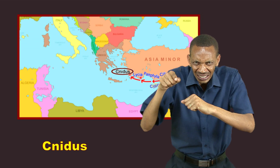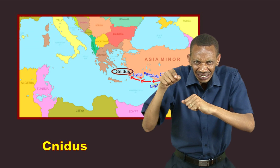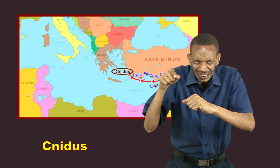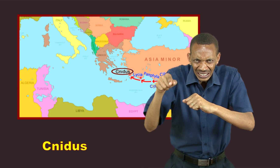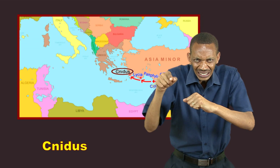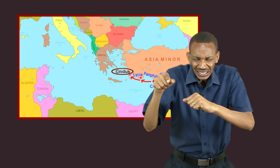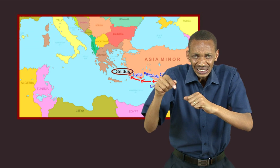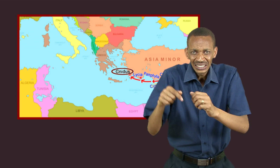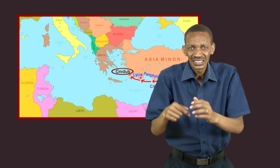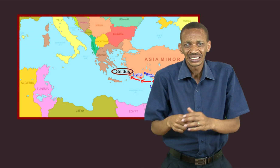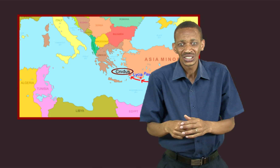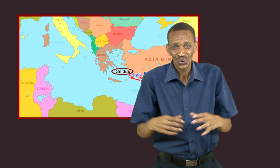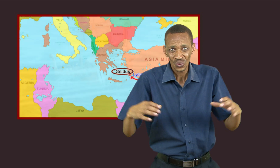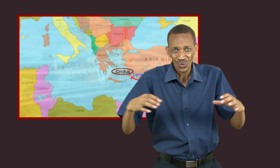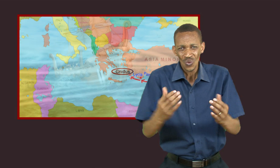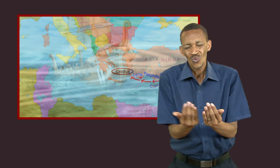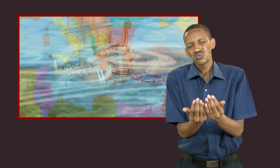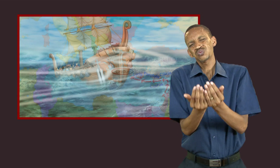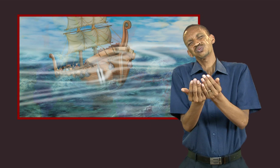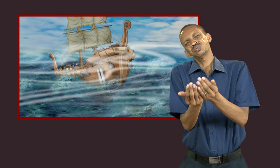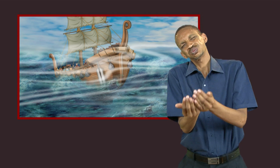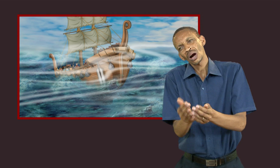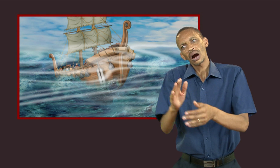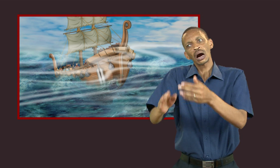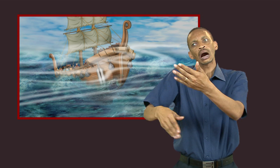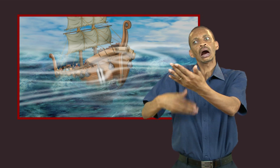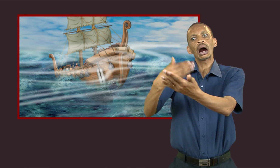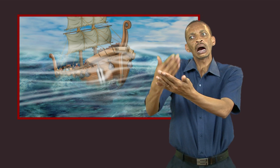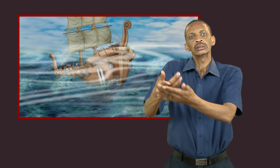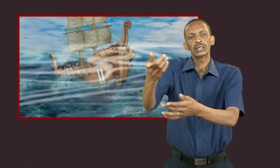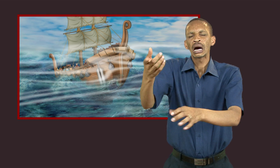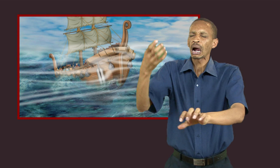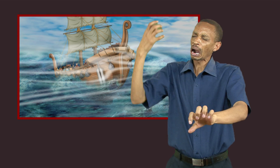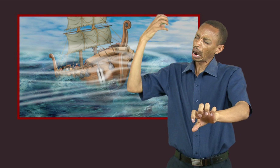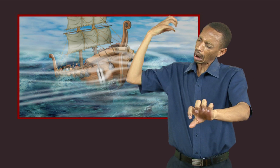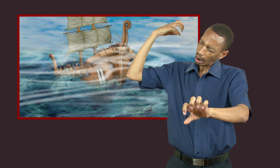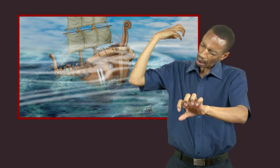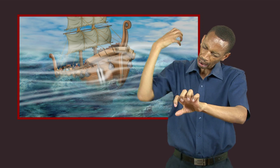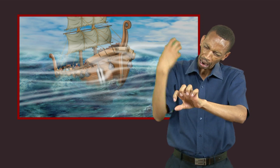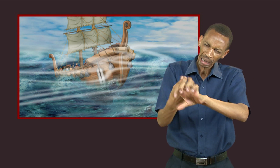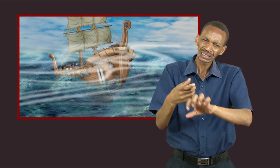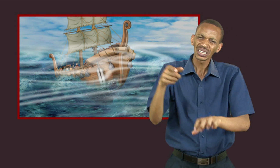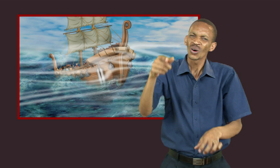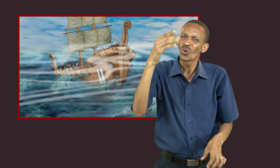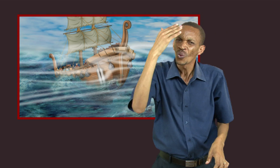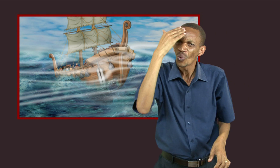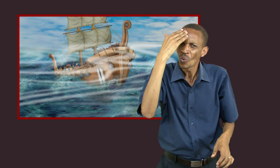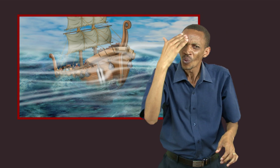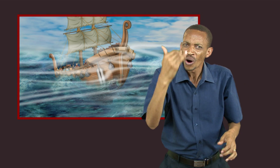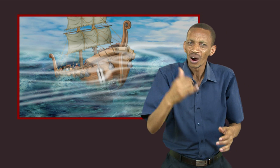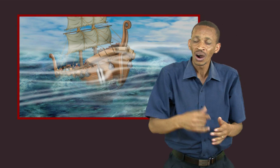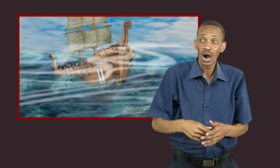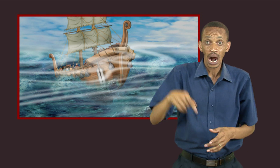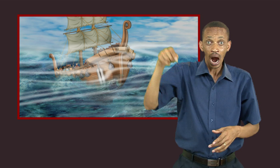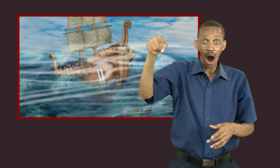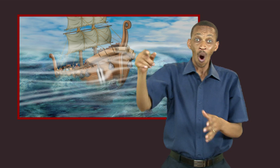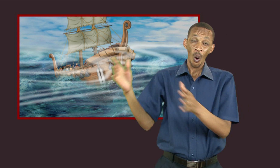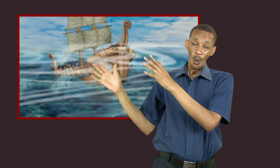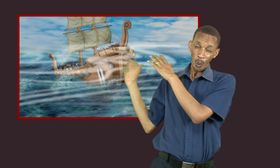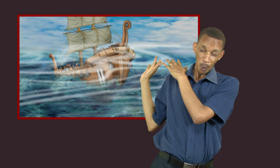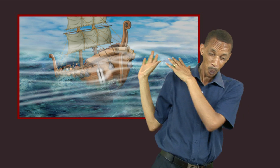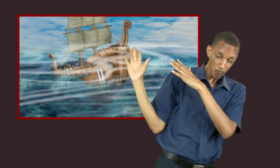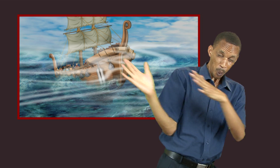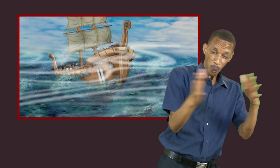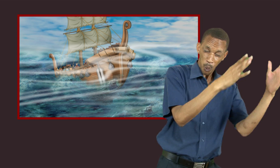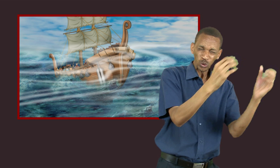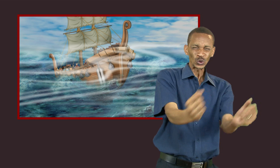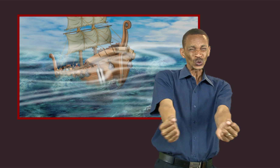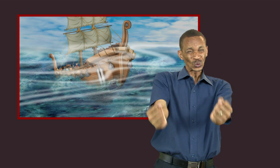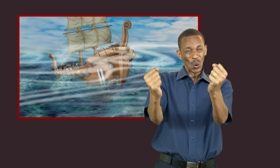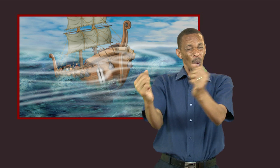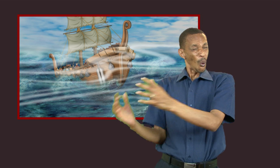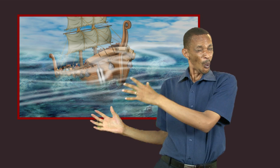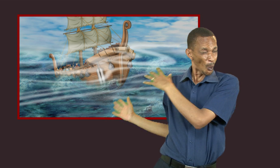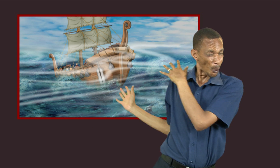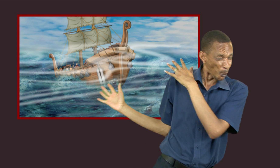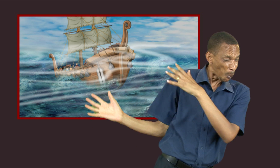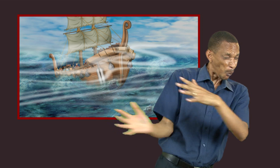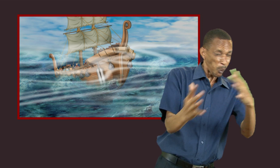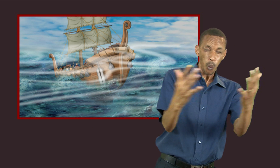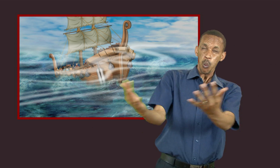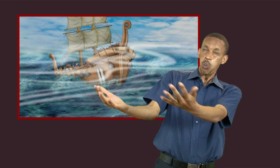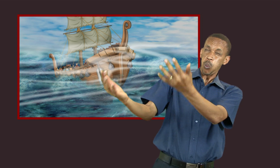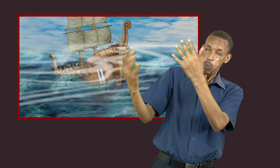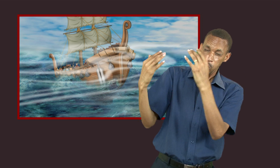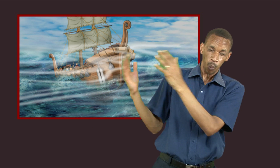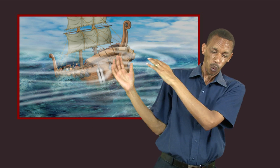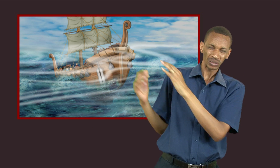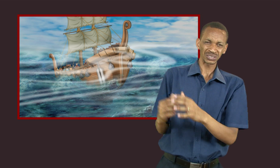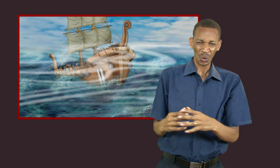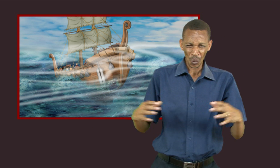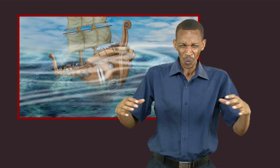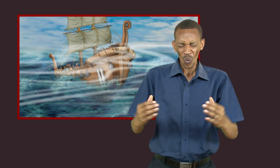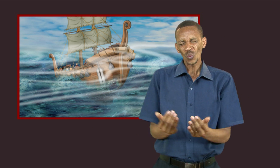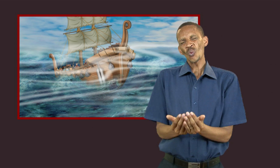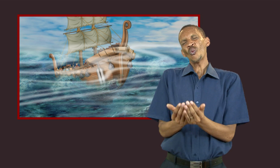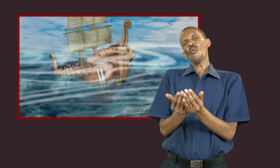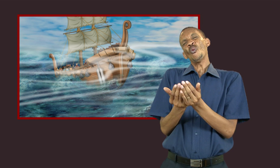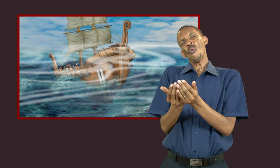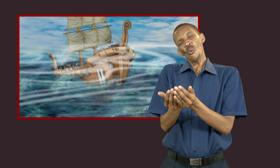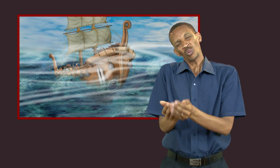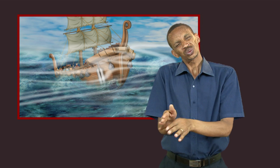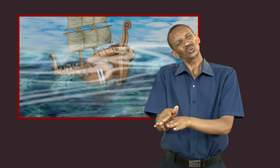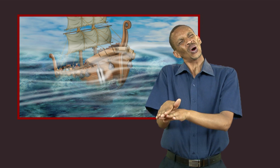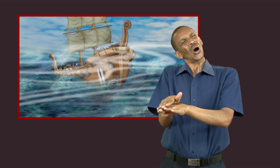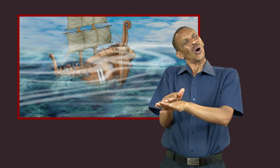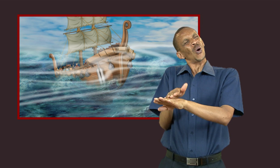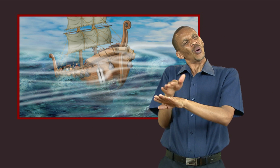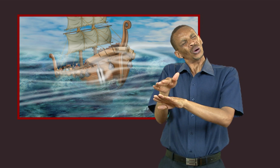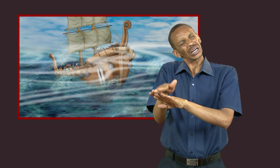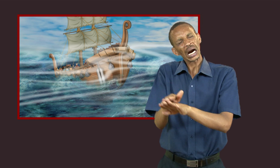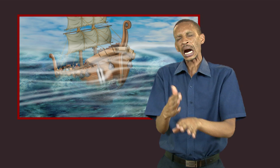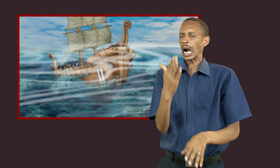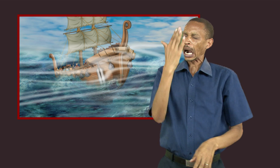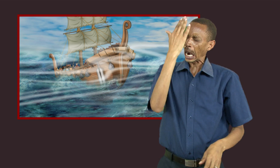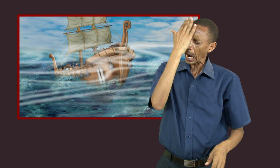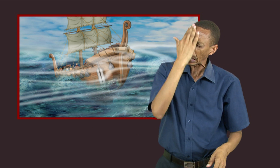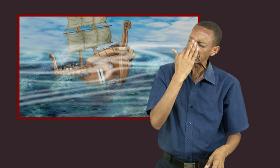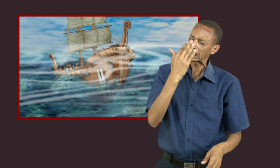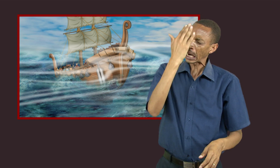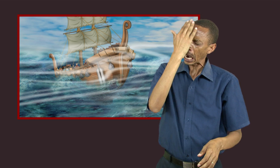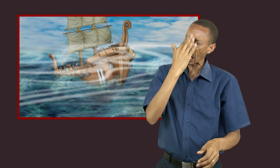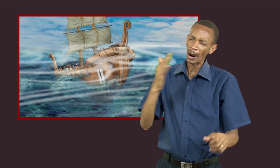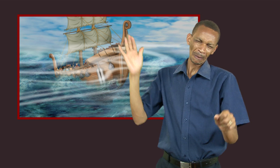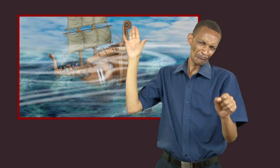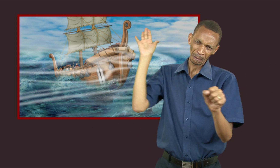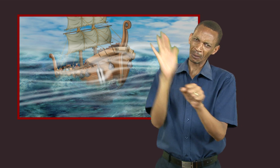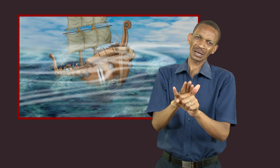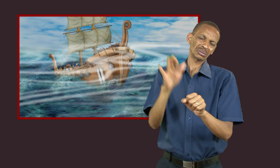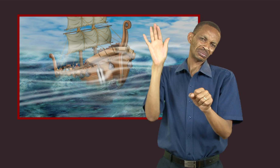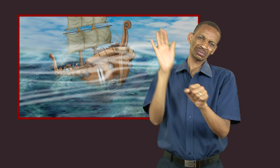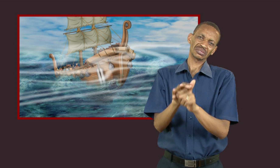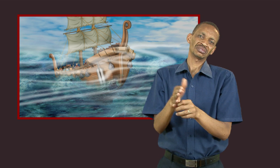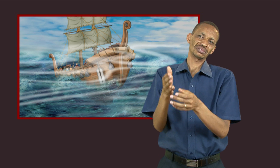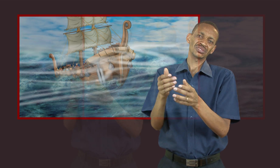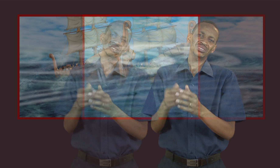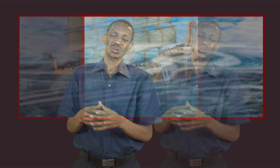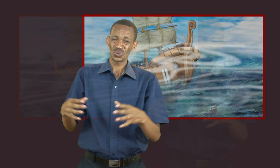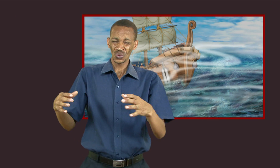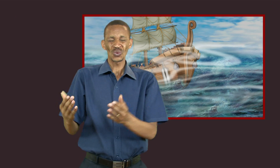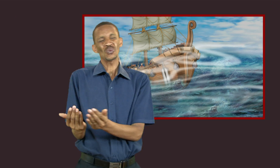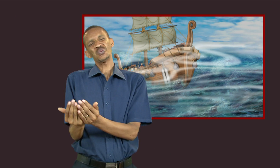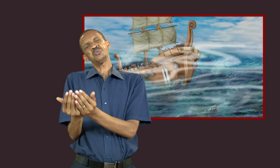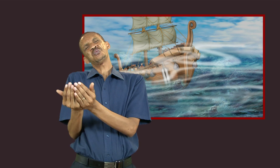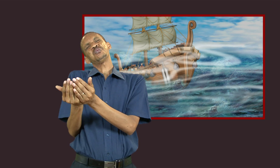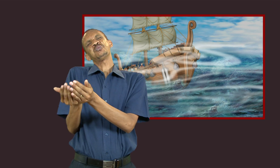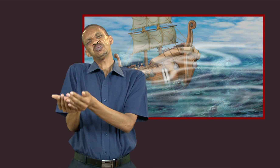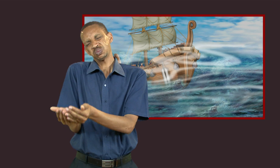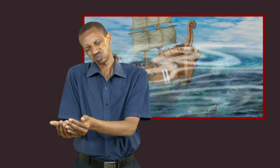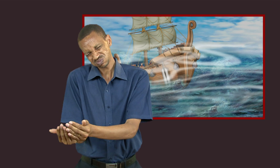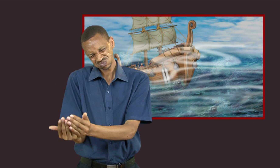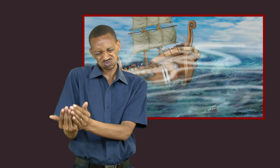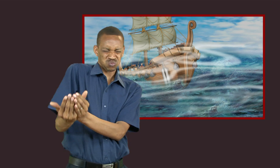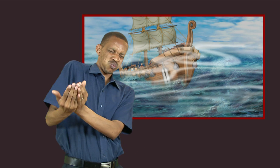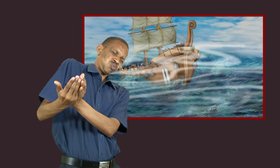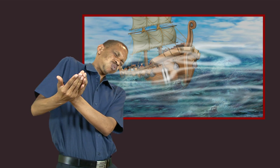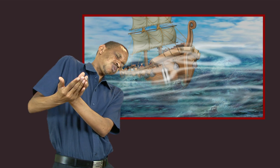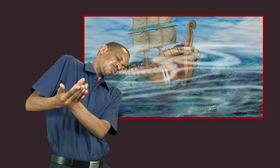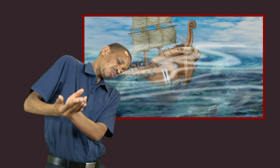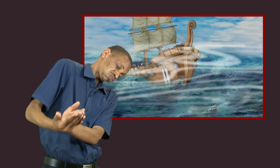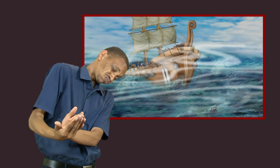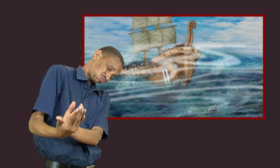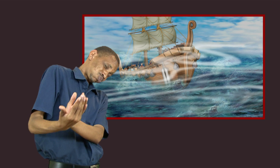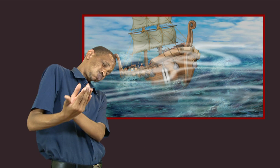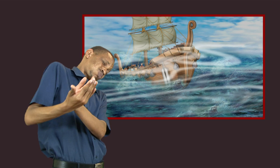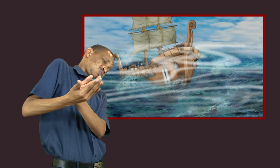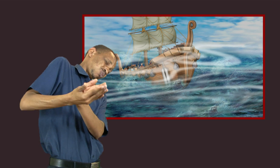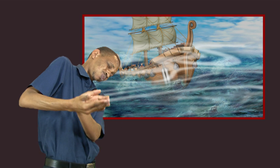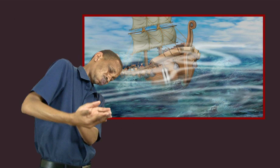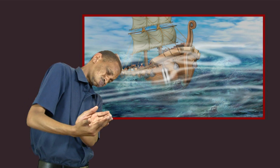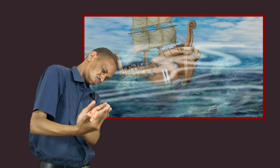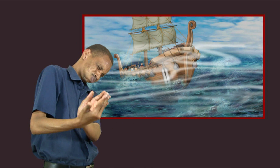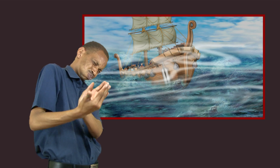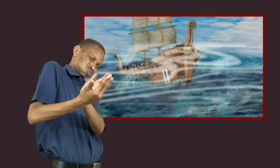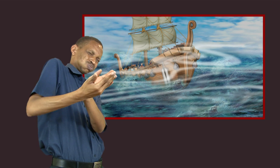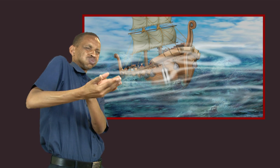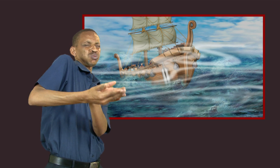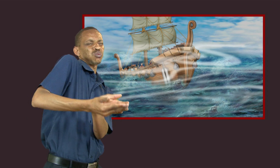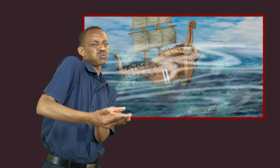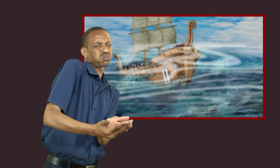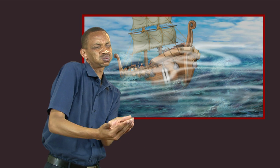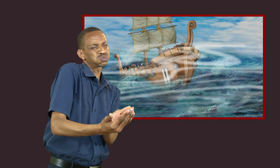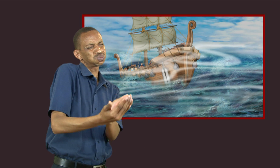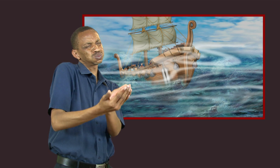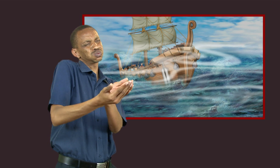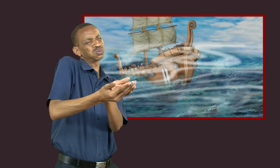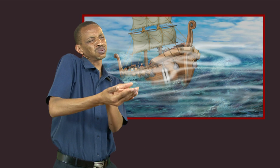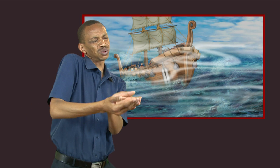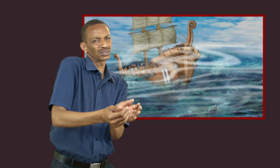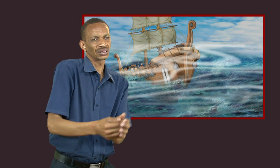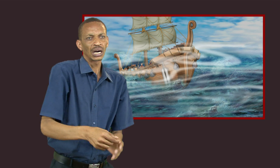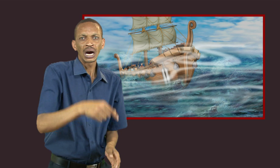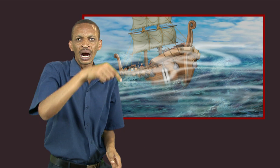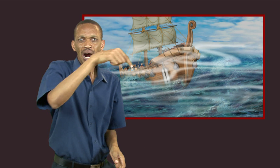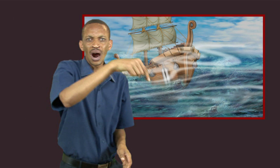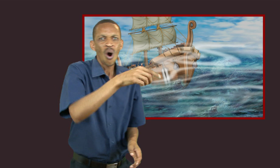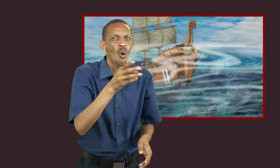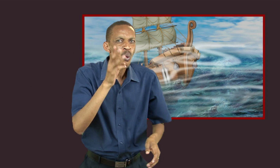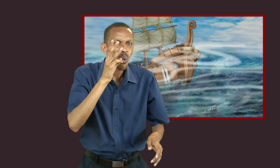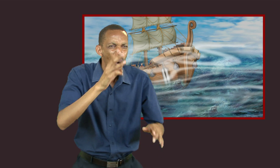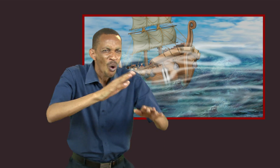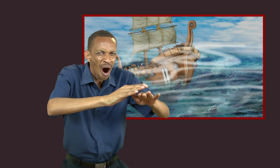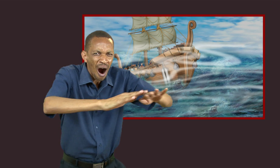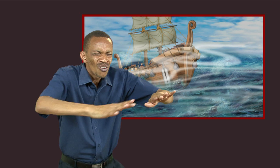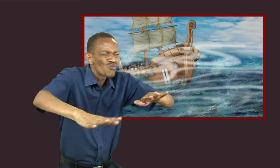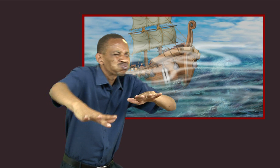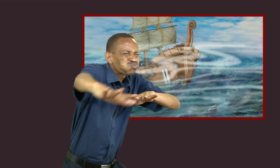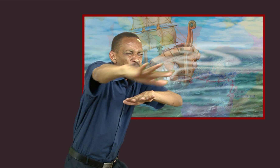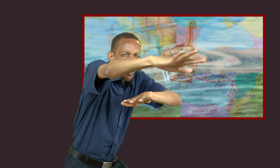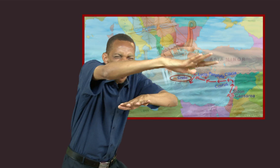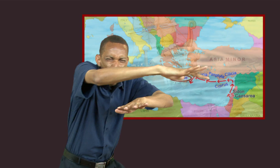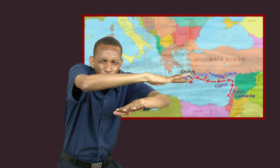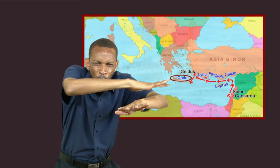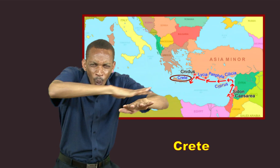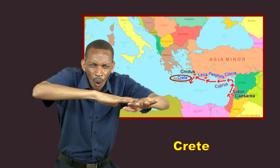When the wind impeded us, we sailed to the lee of Crete, opposite Salmone.